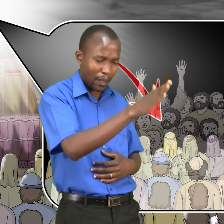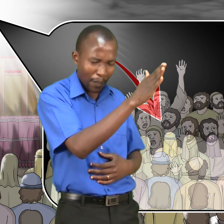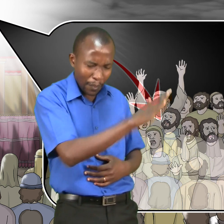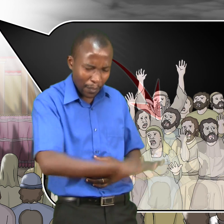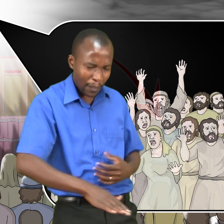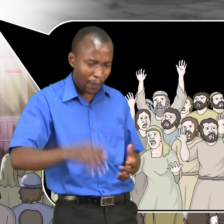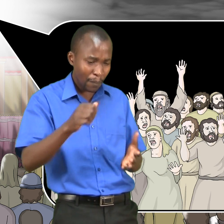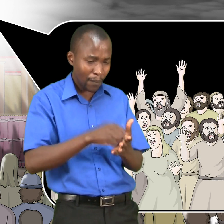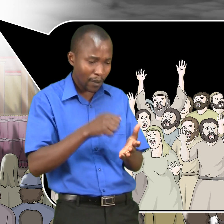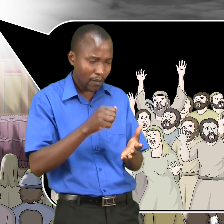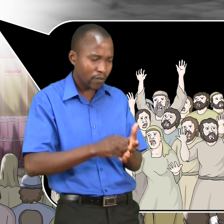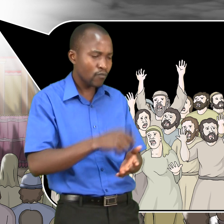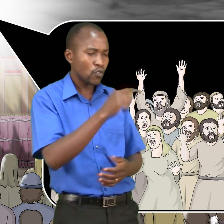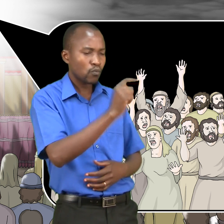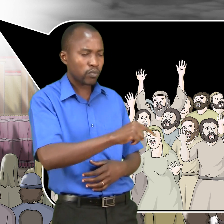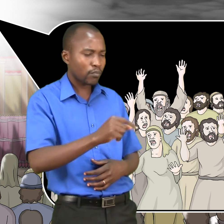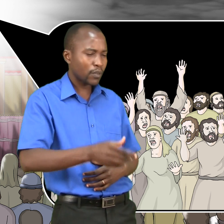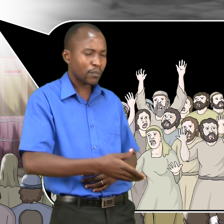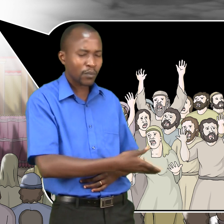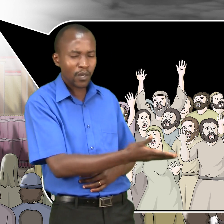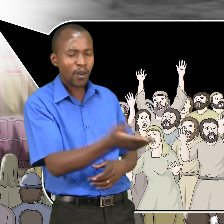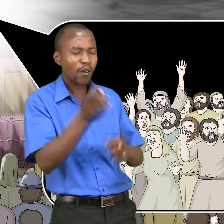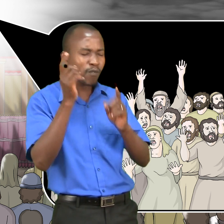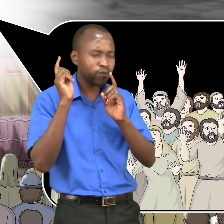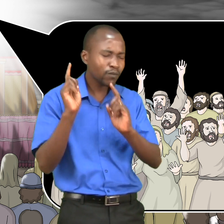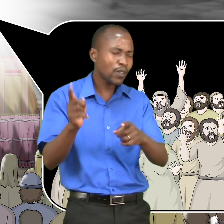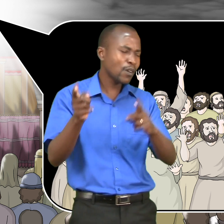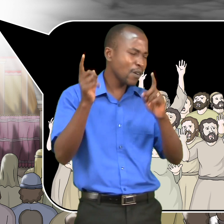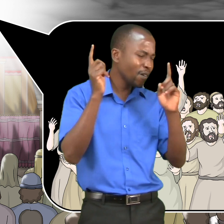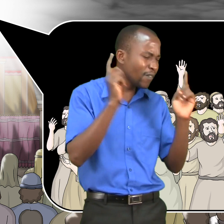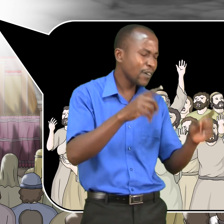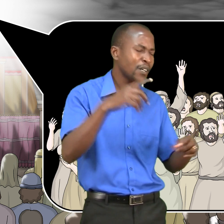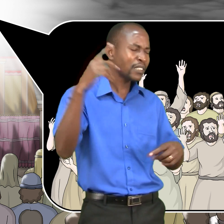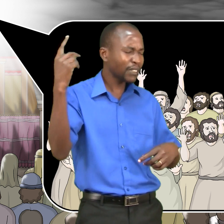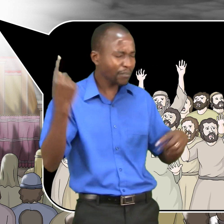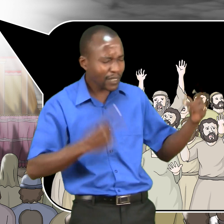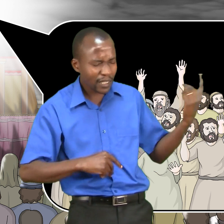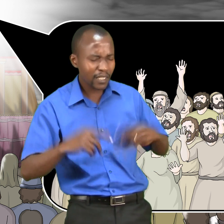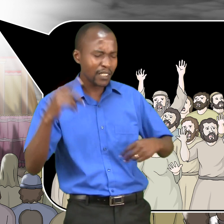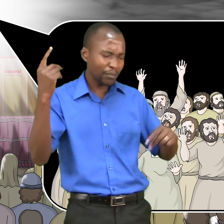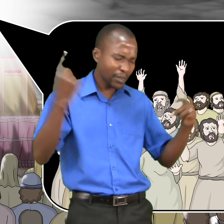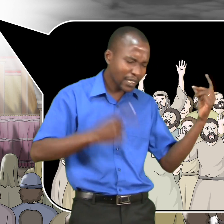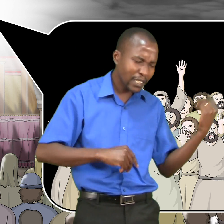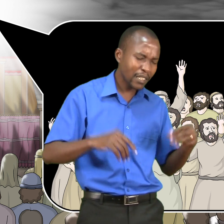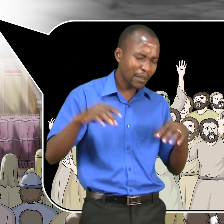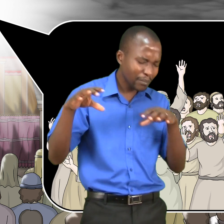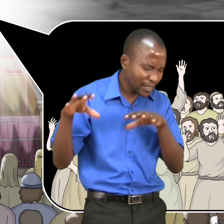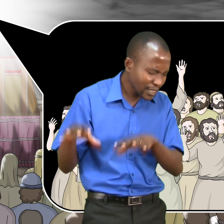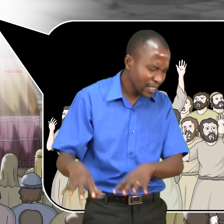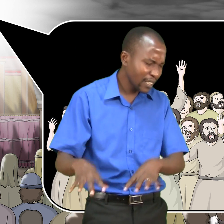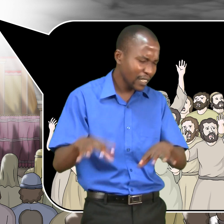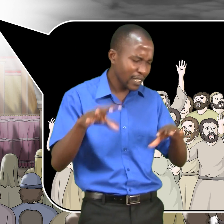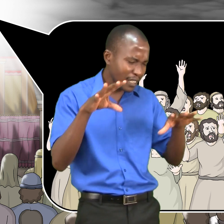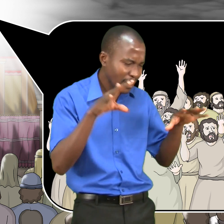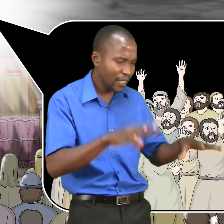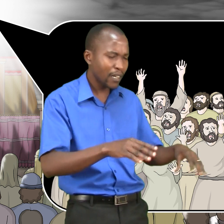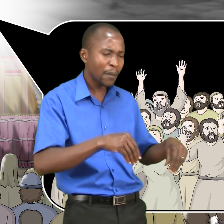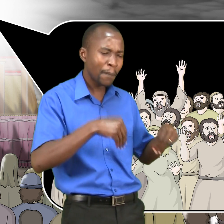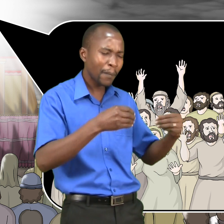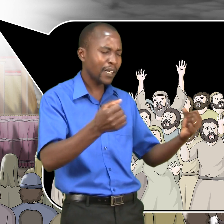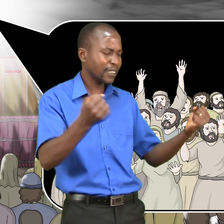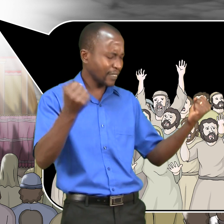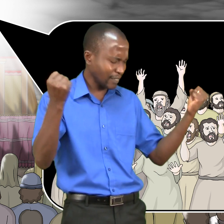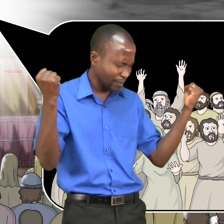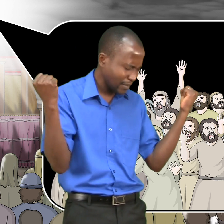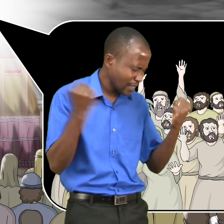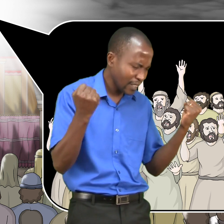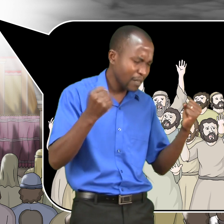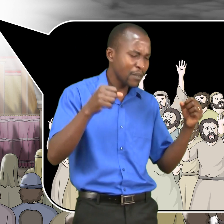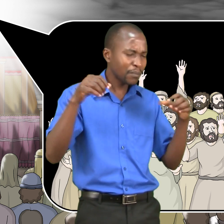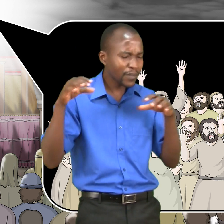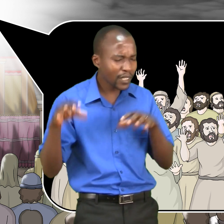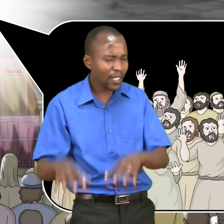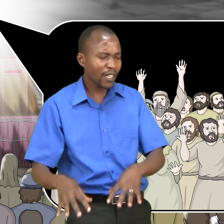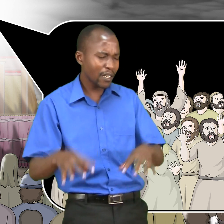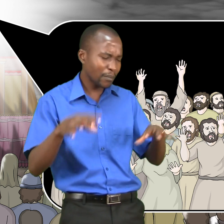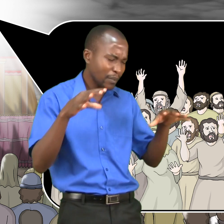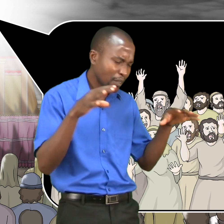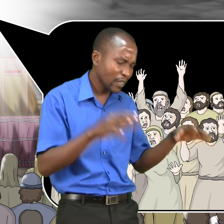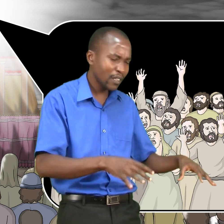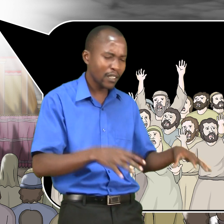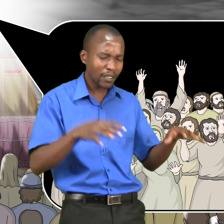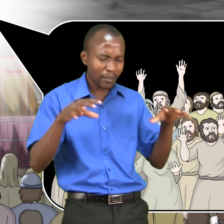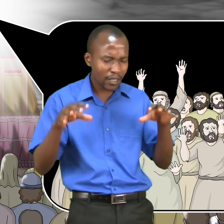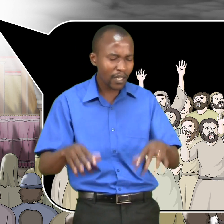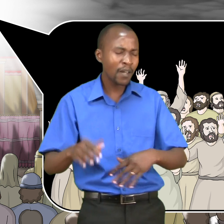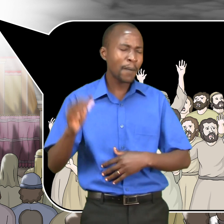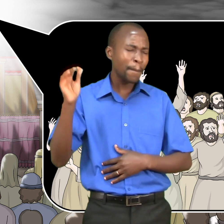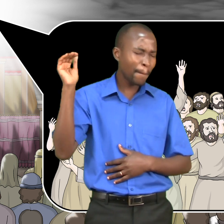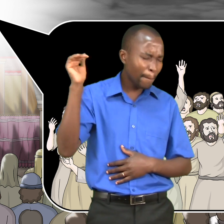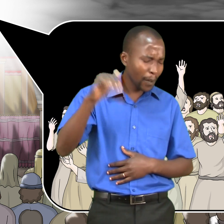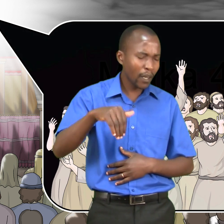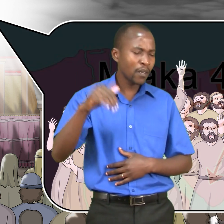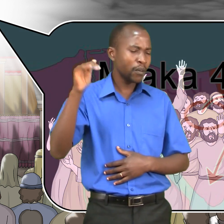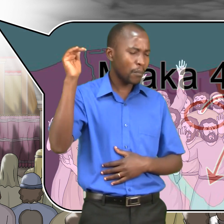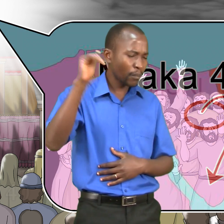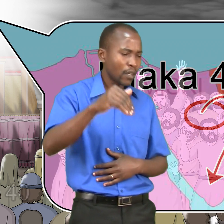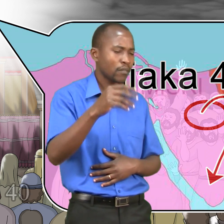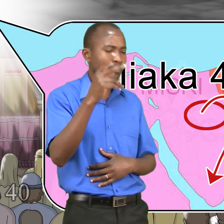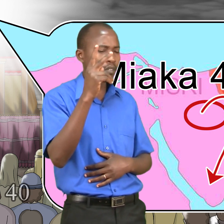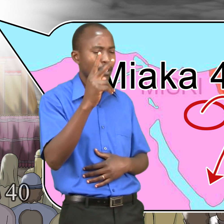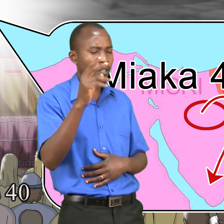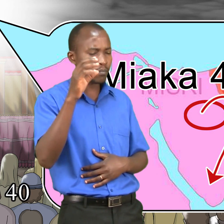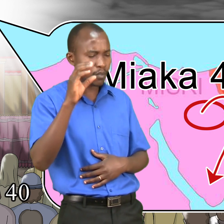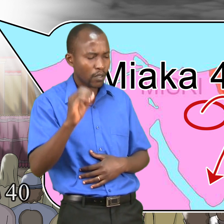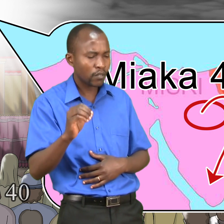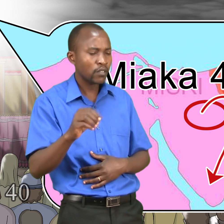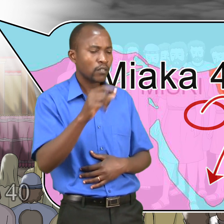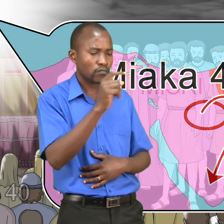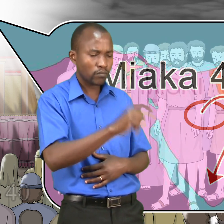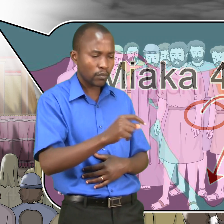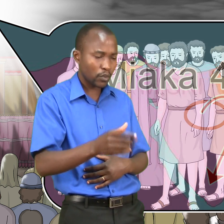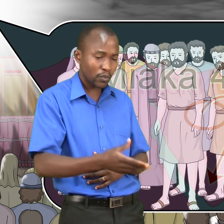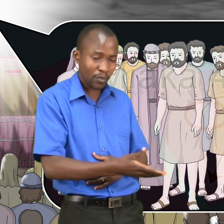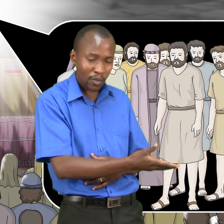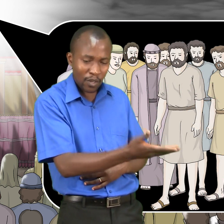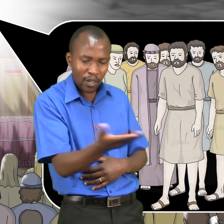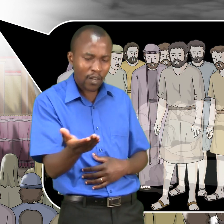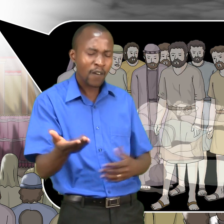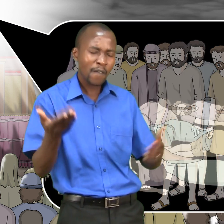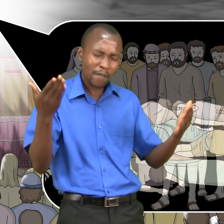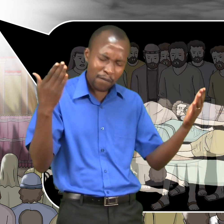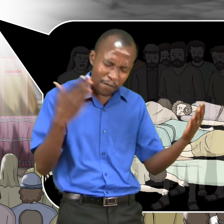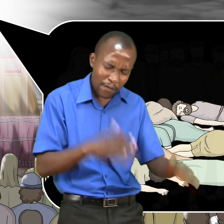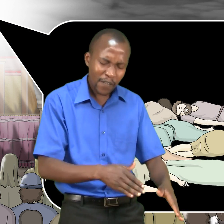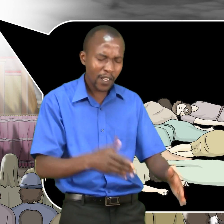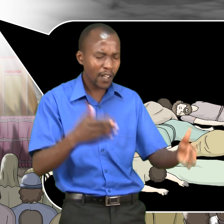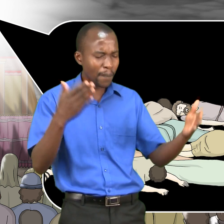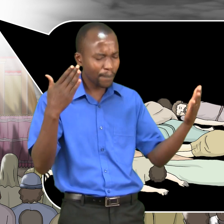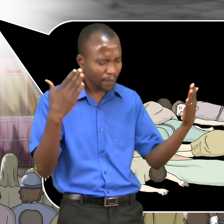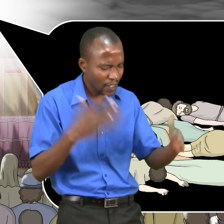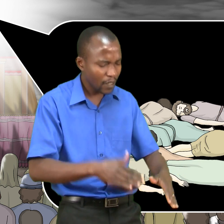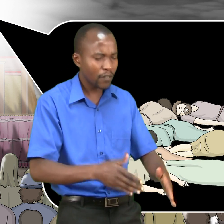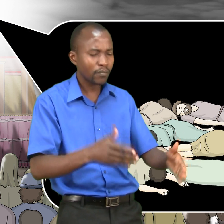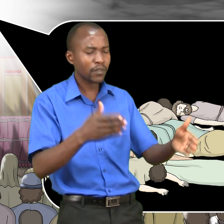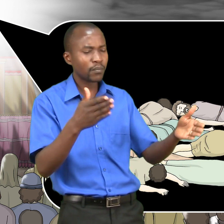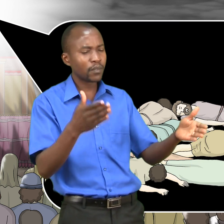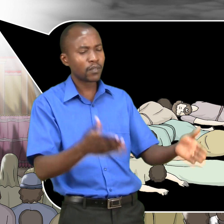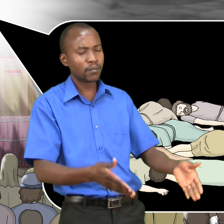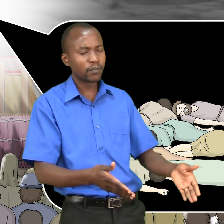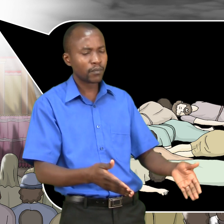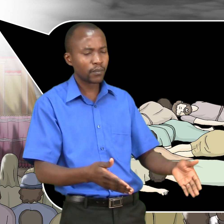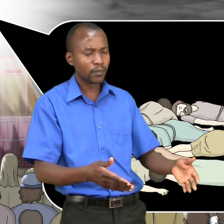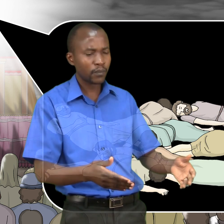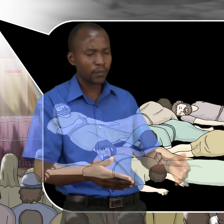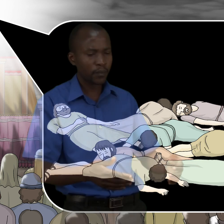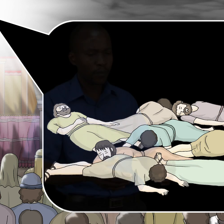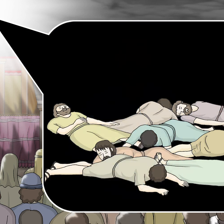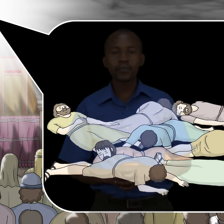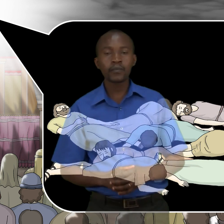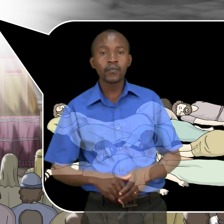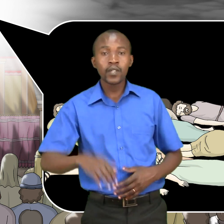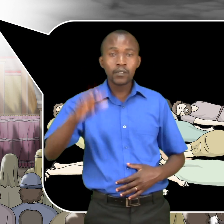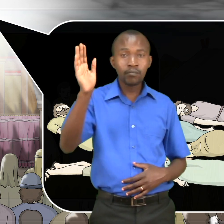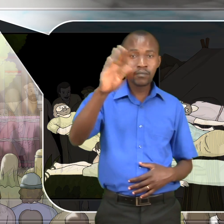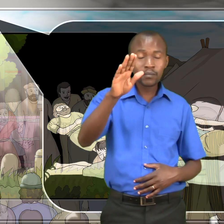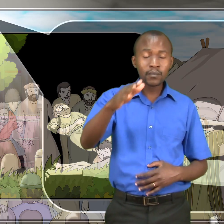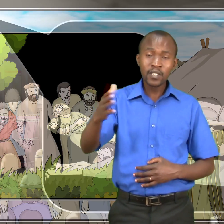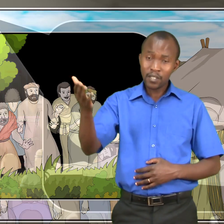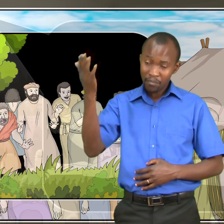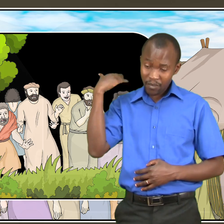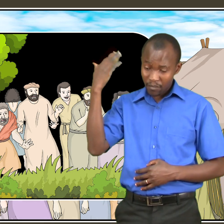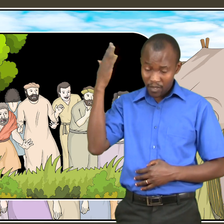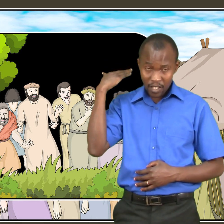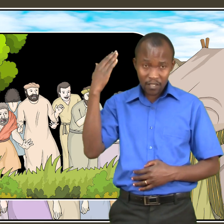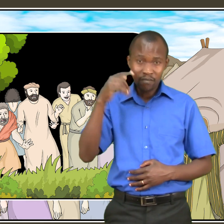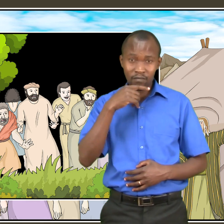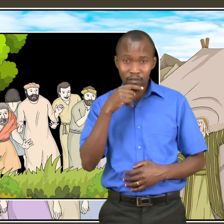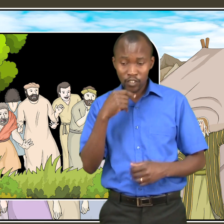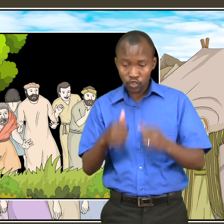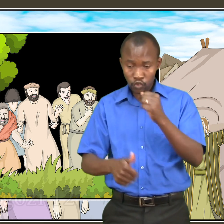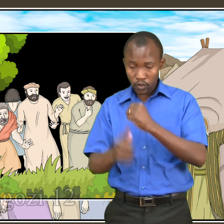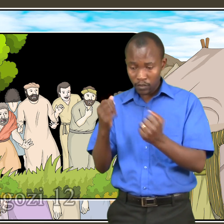I, the LORD, have spoken, and I will surely do these things to this entire wicked congregation, which has conspired against Me. They will meet their end in the wilderness, and there they will die.”